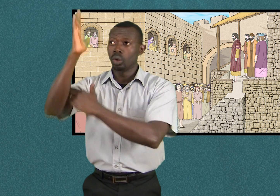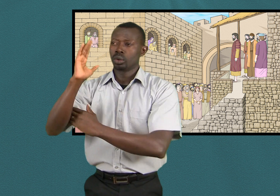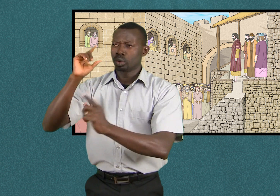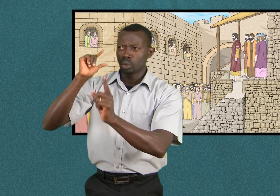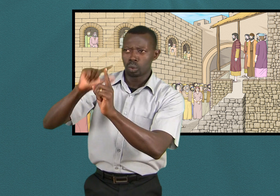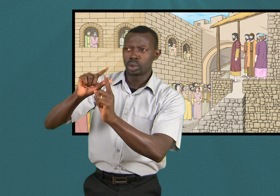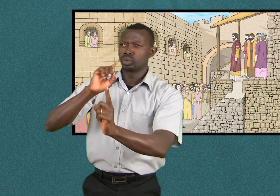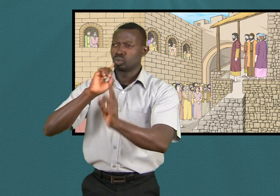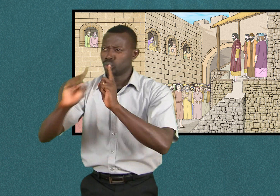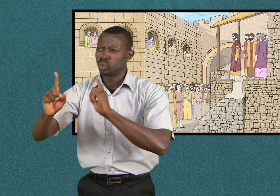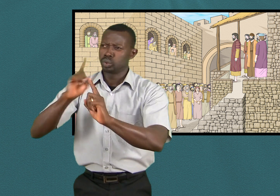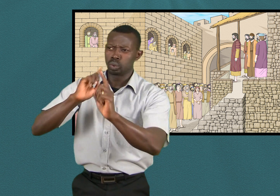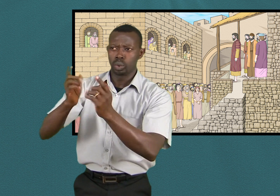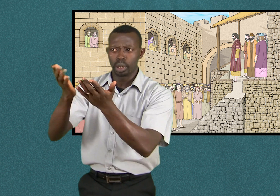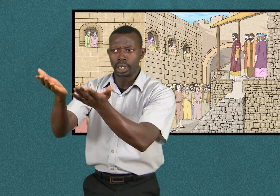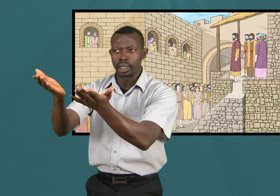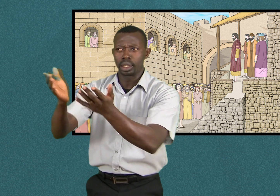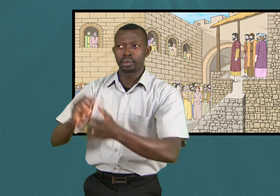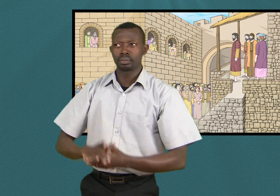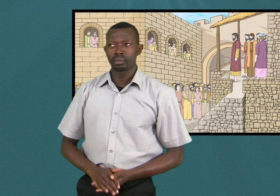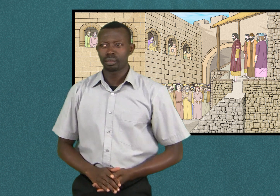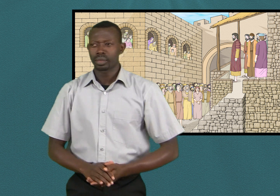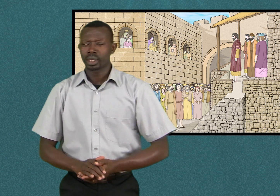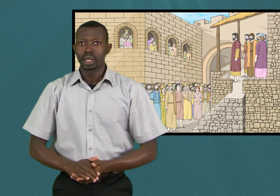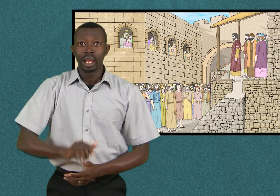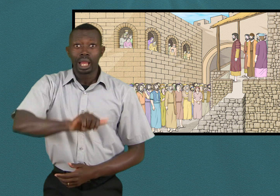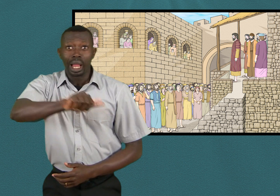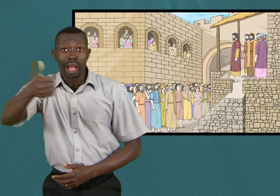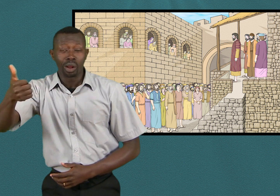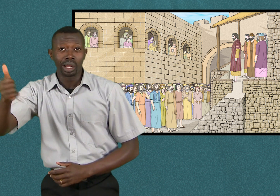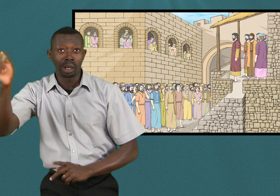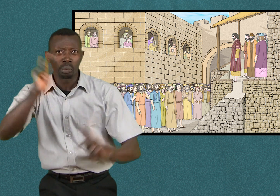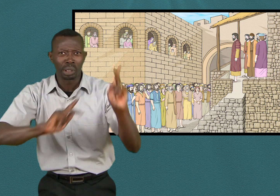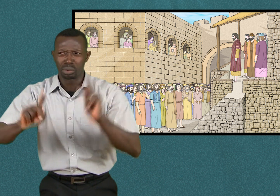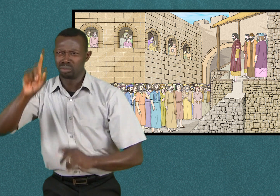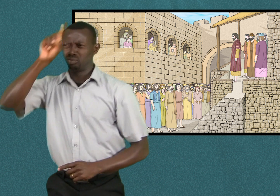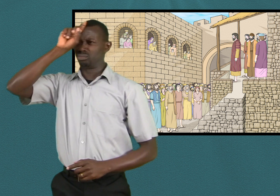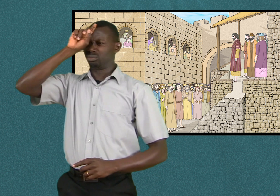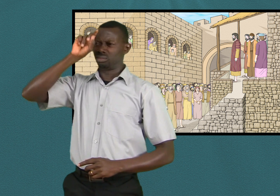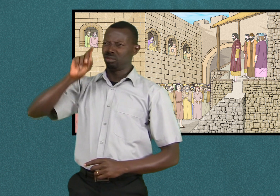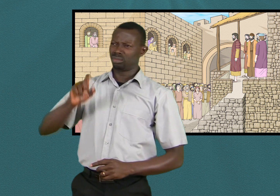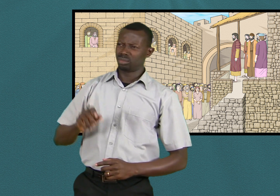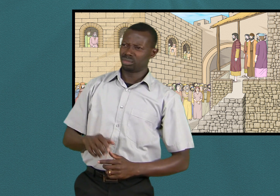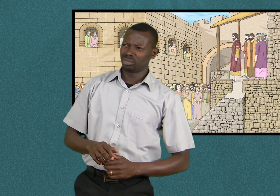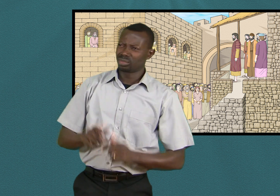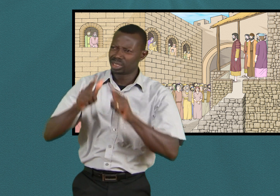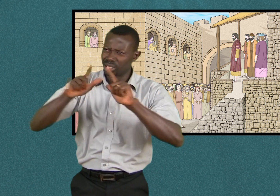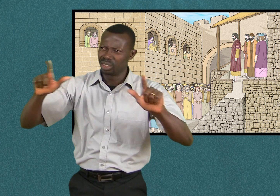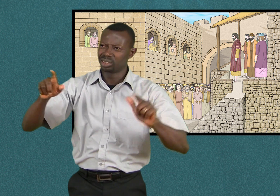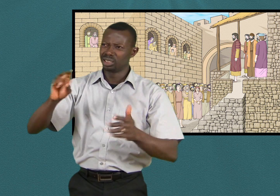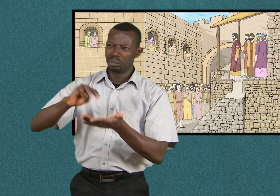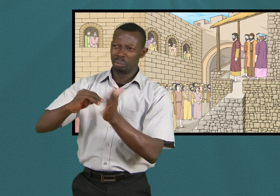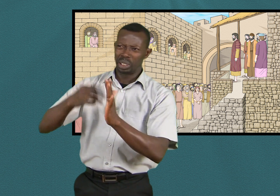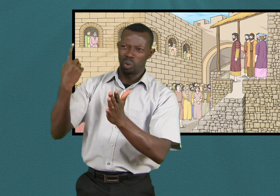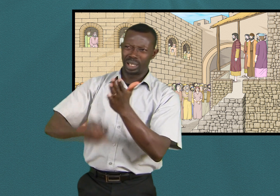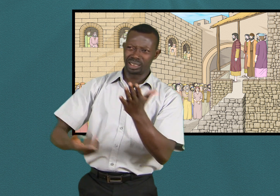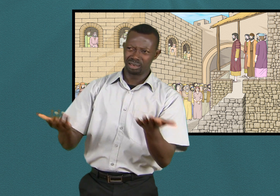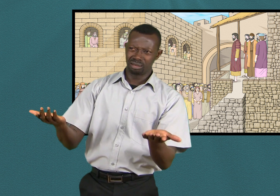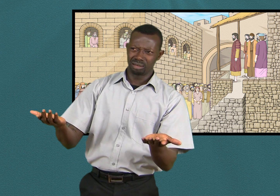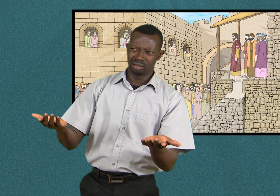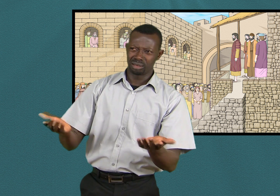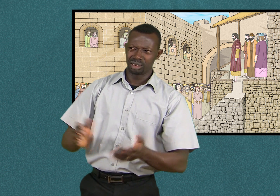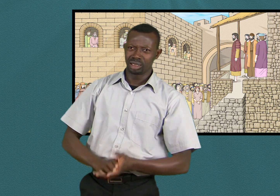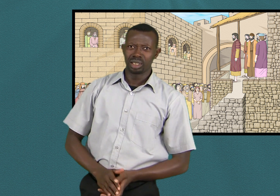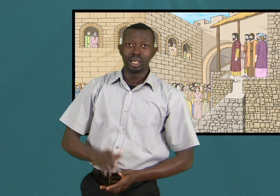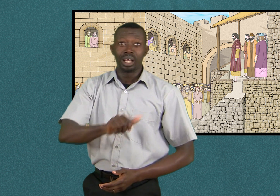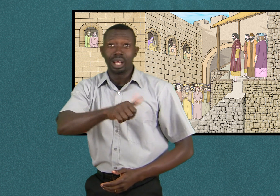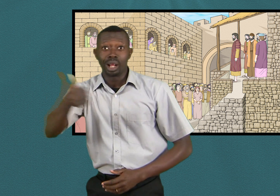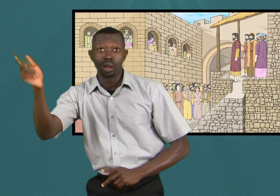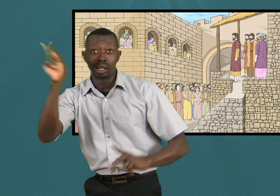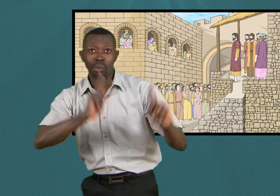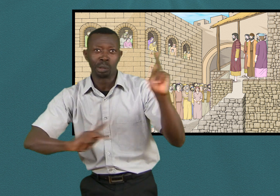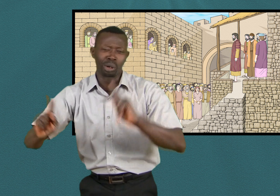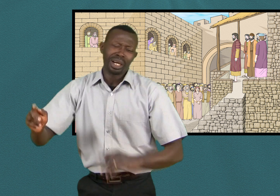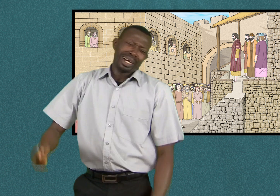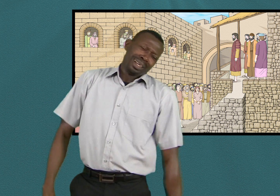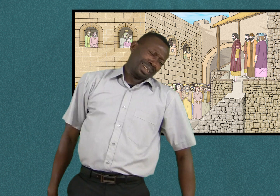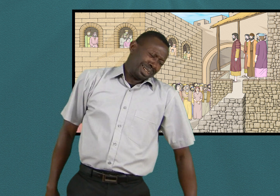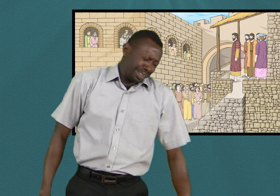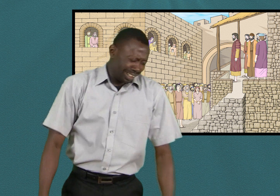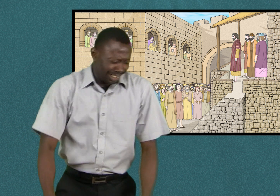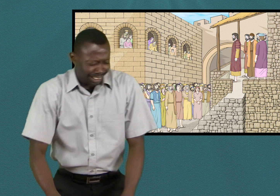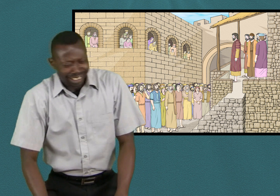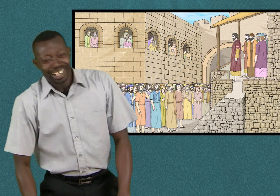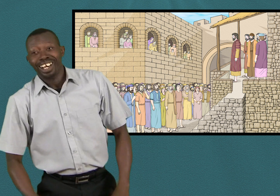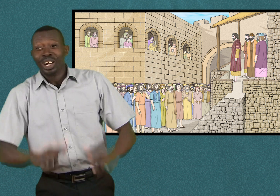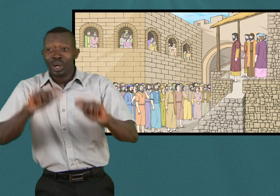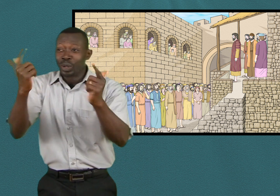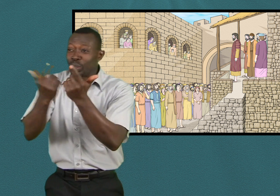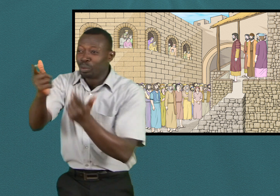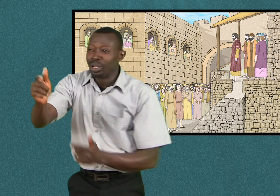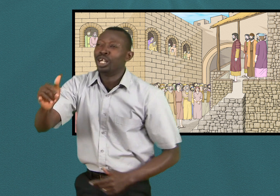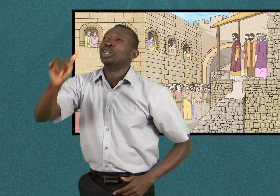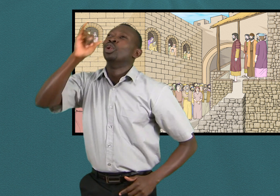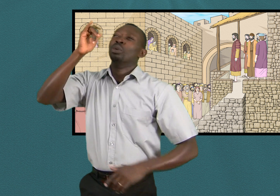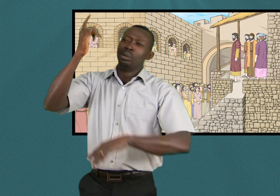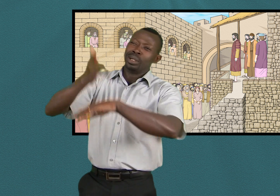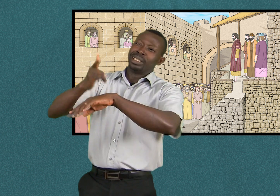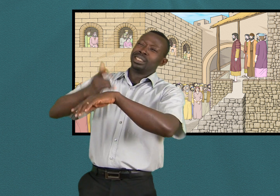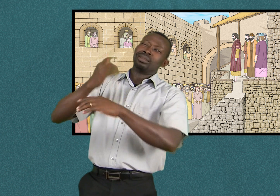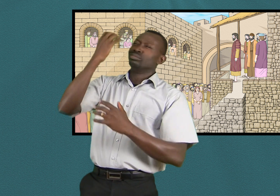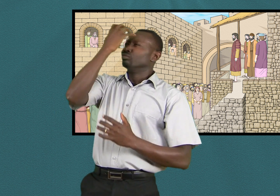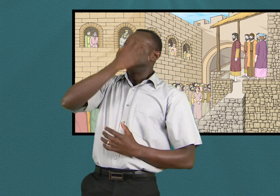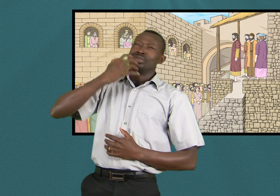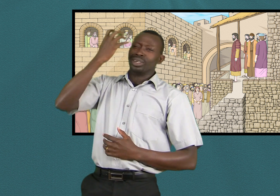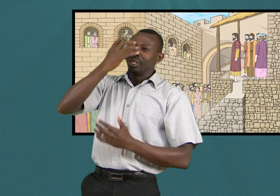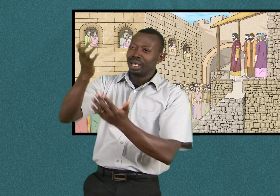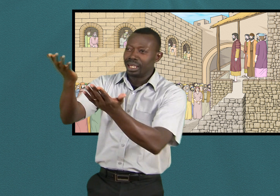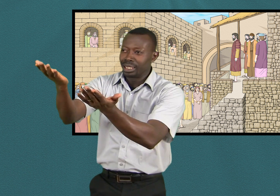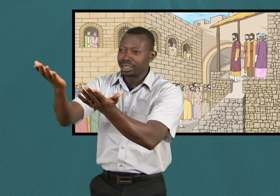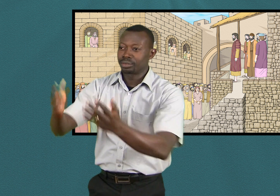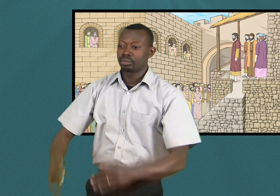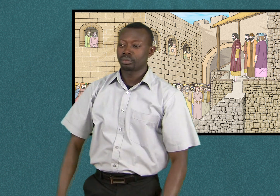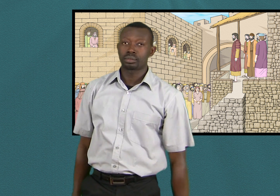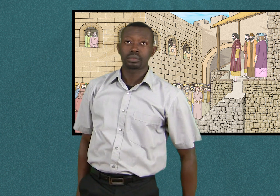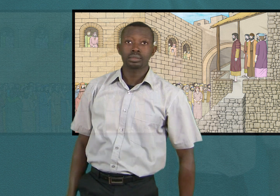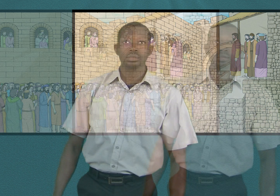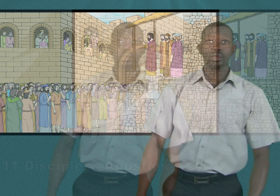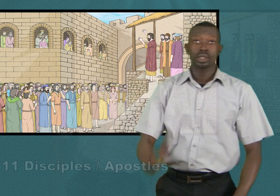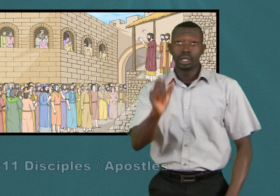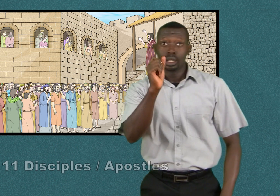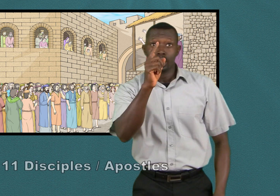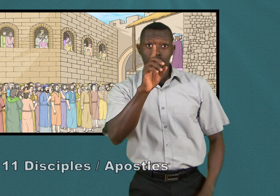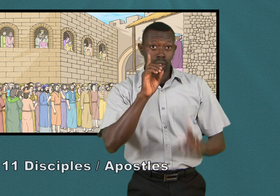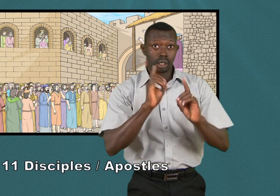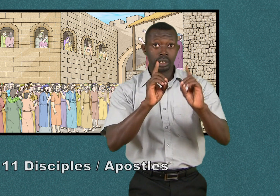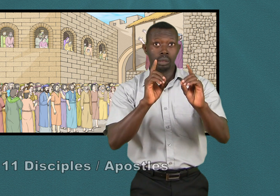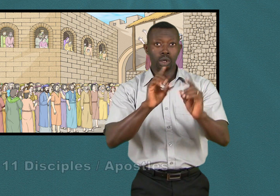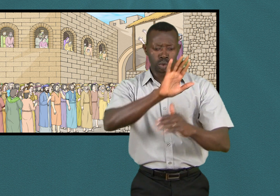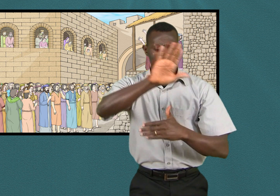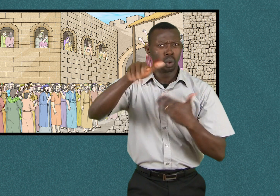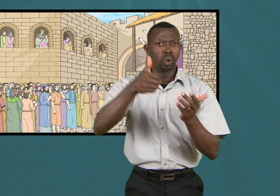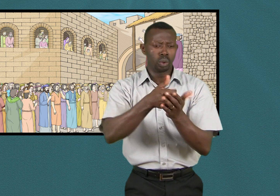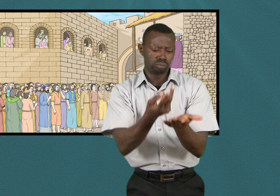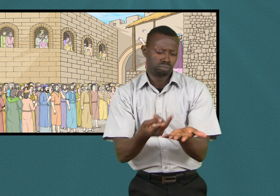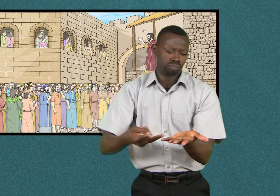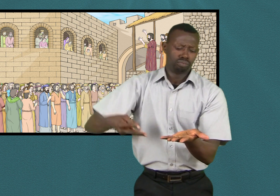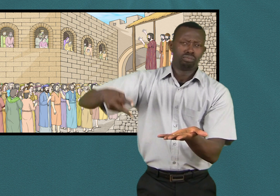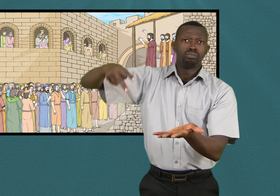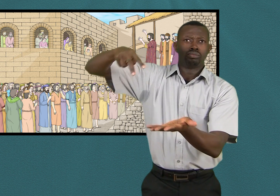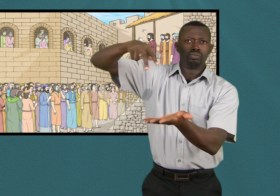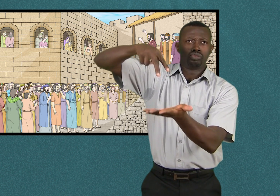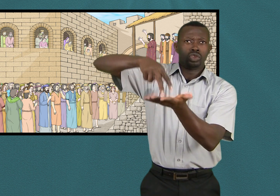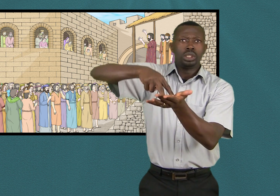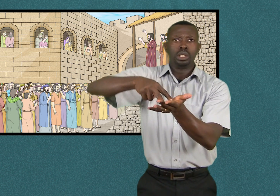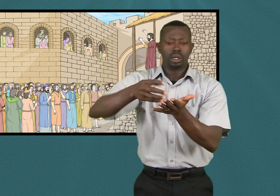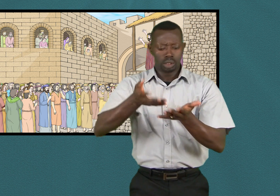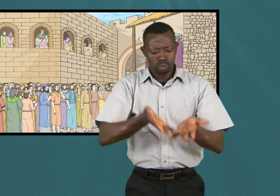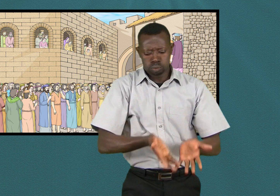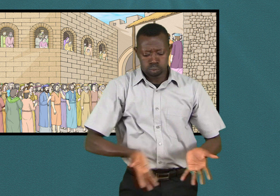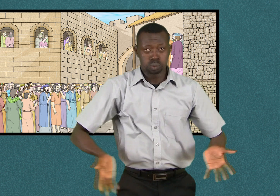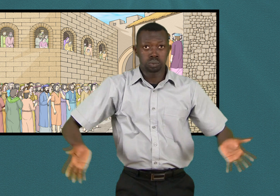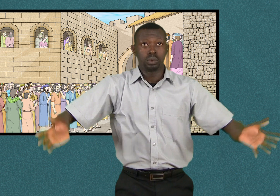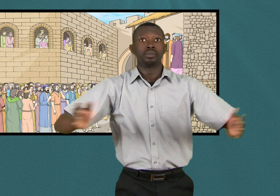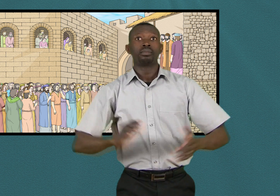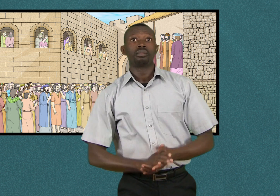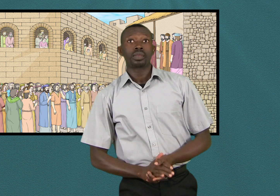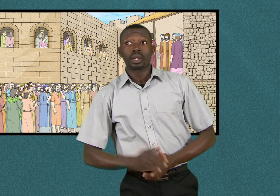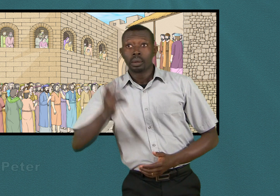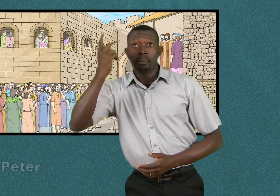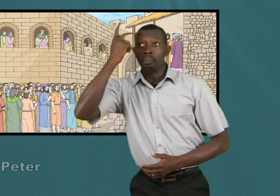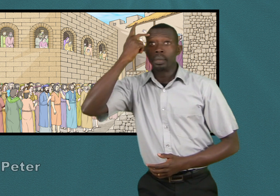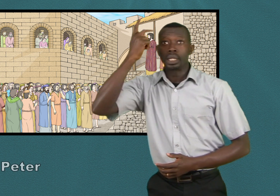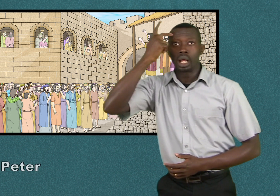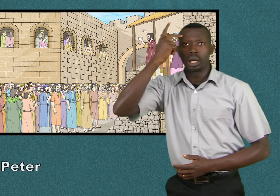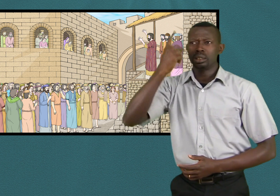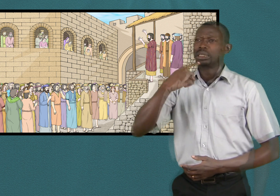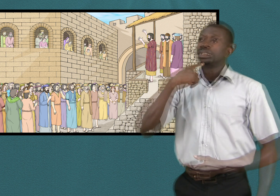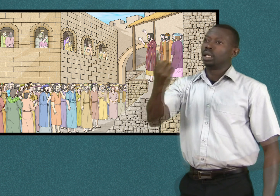Cretans and Arabs—we hear them declaring the wonders of God in our own tongues!” Astounded and perplexed, they asked one another, “What does this mean?” But others mocked them and said, “They are drunk on new wine!”